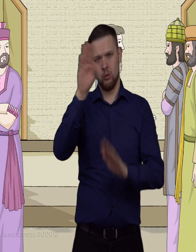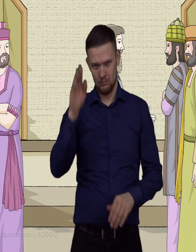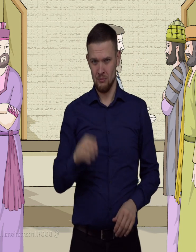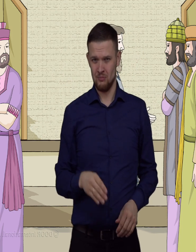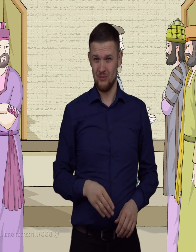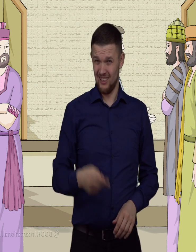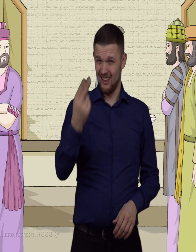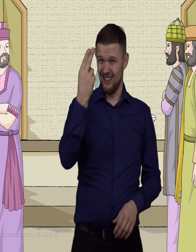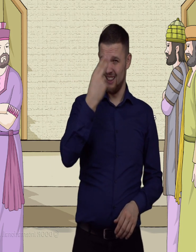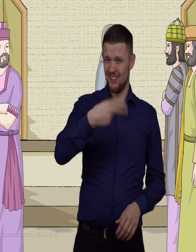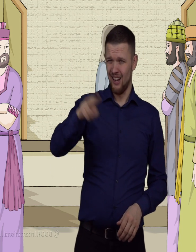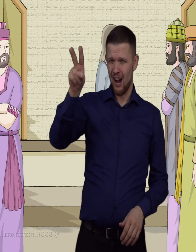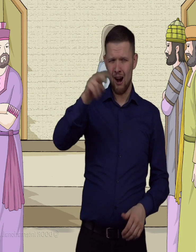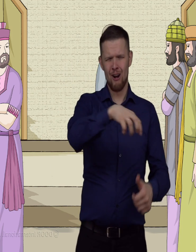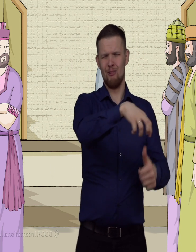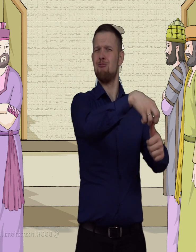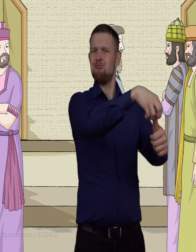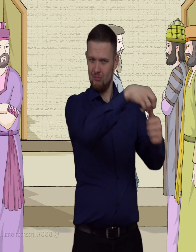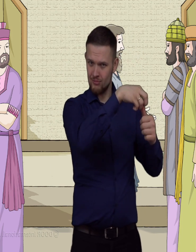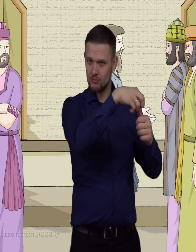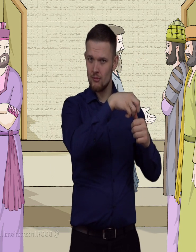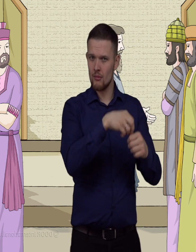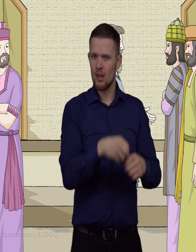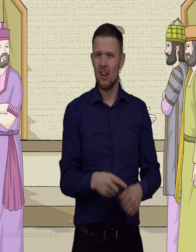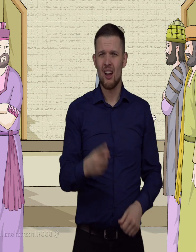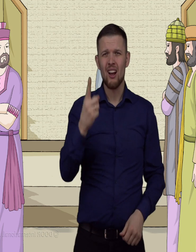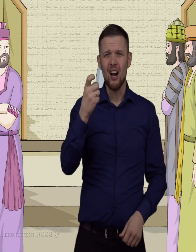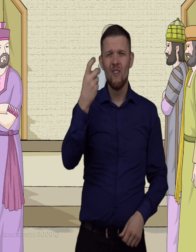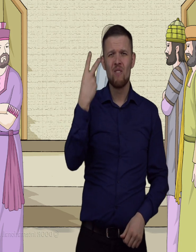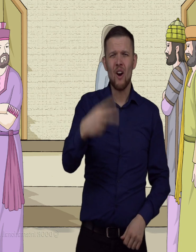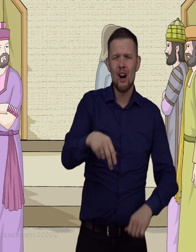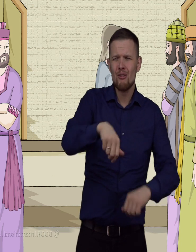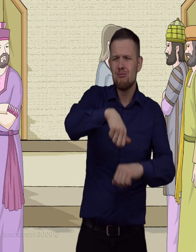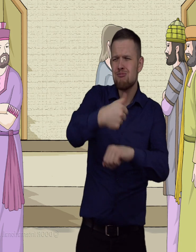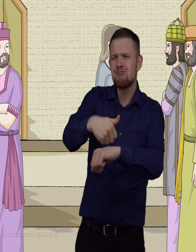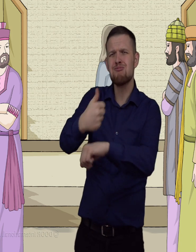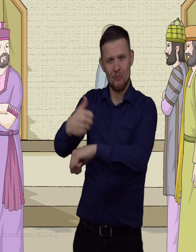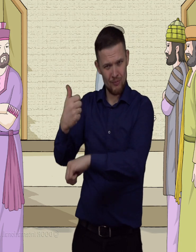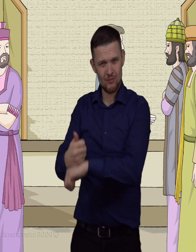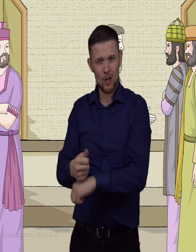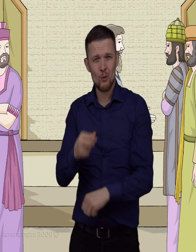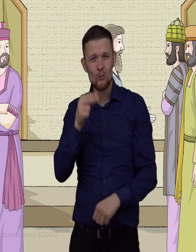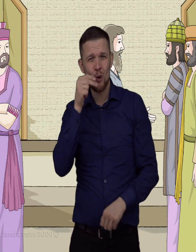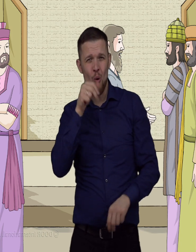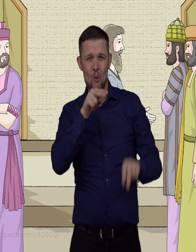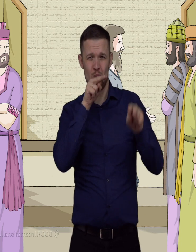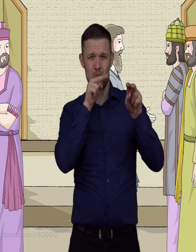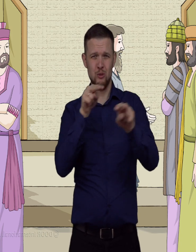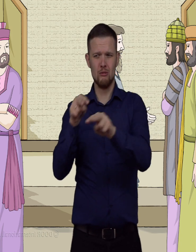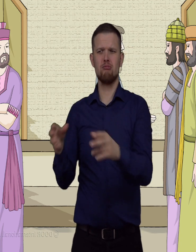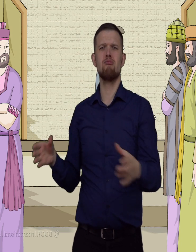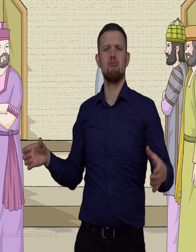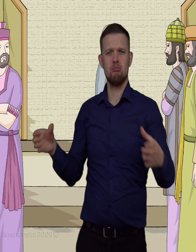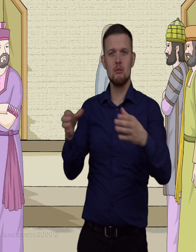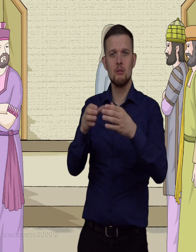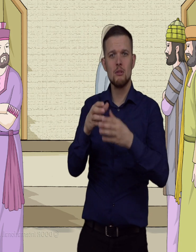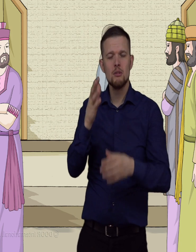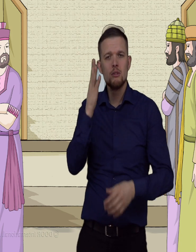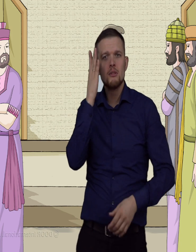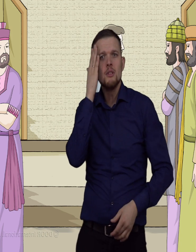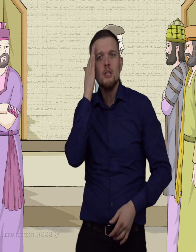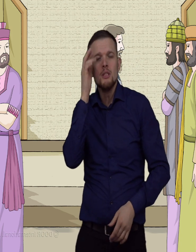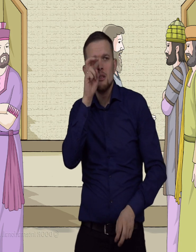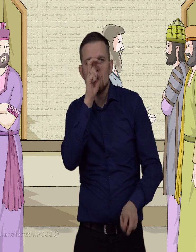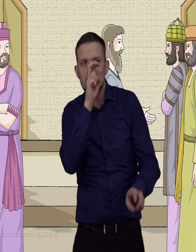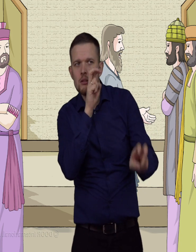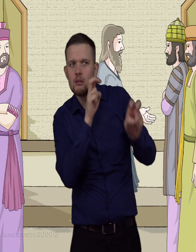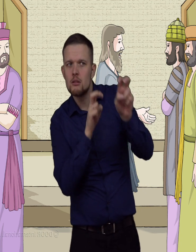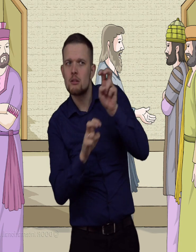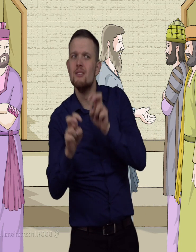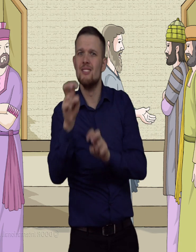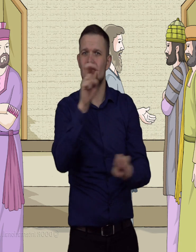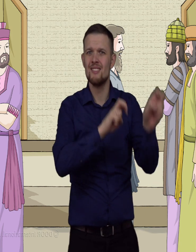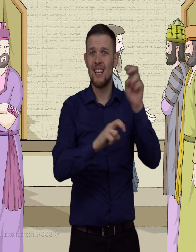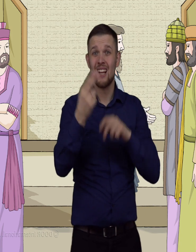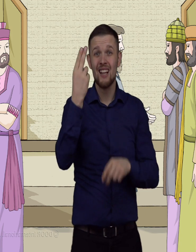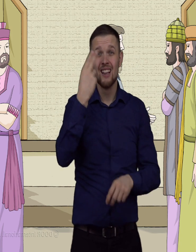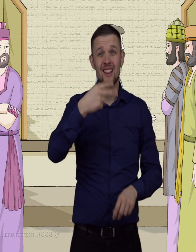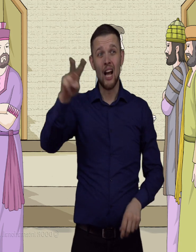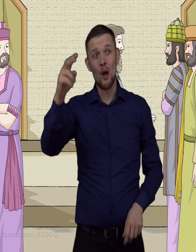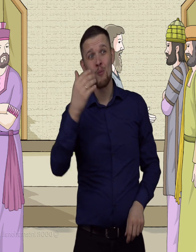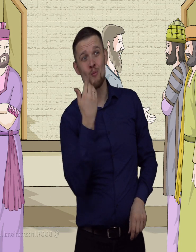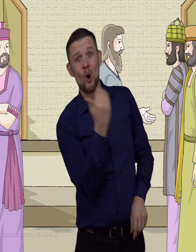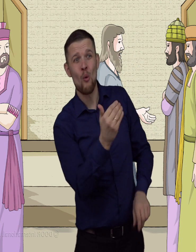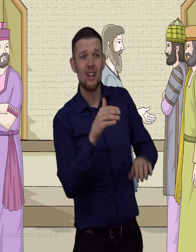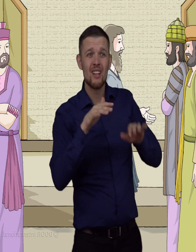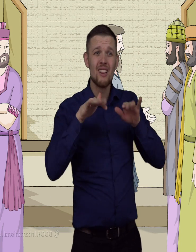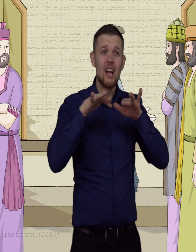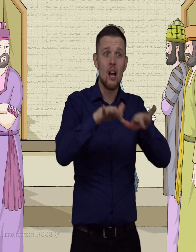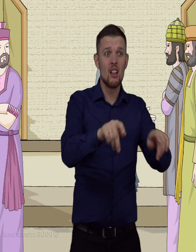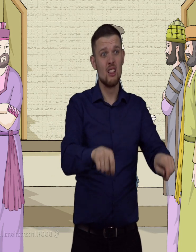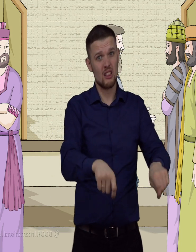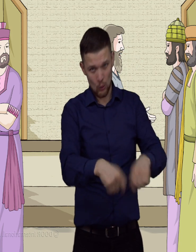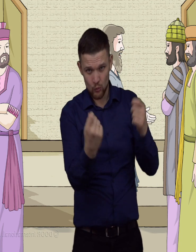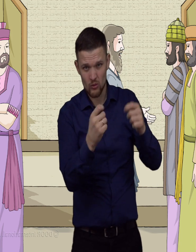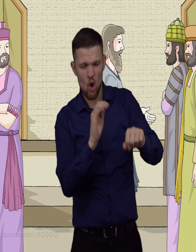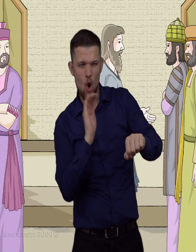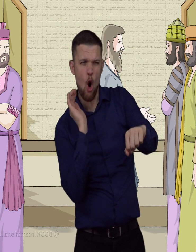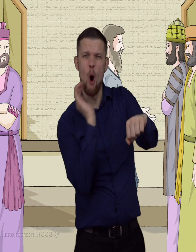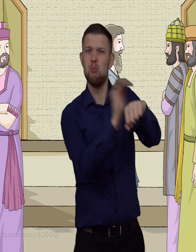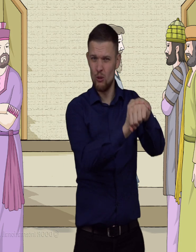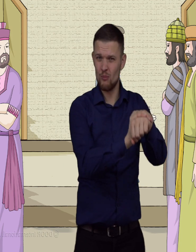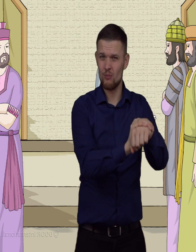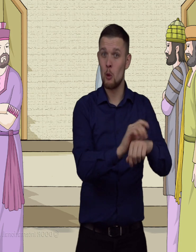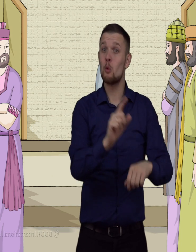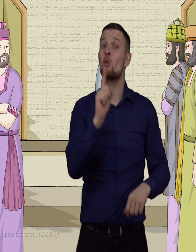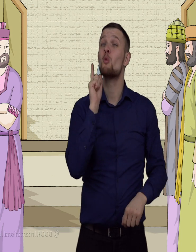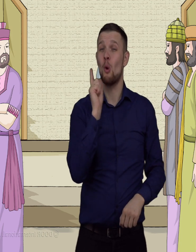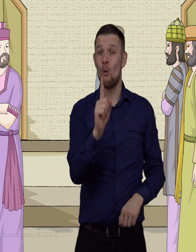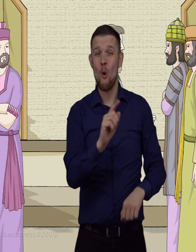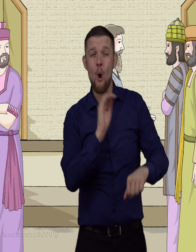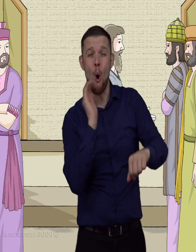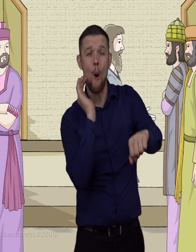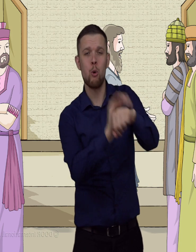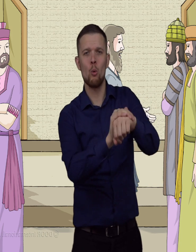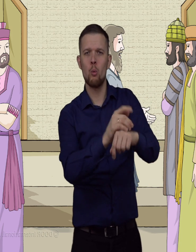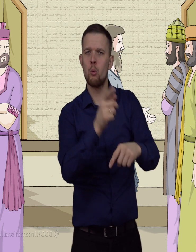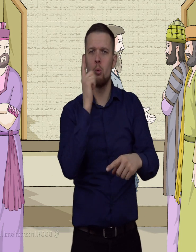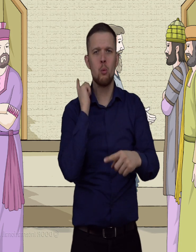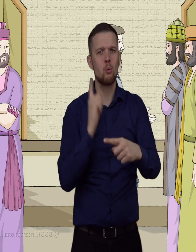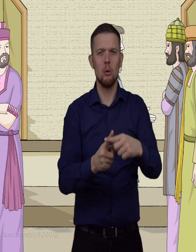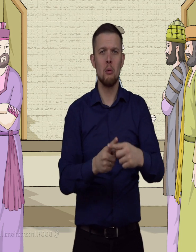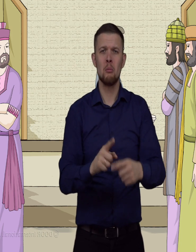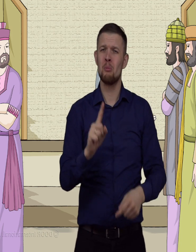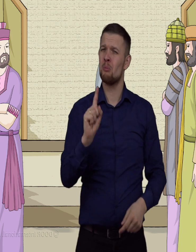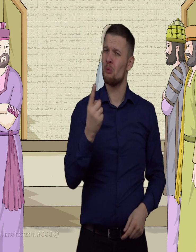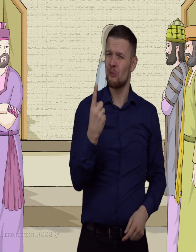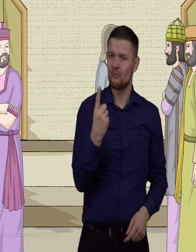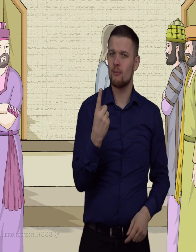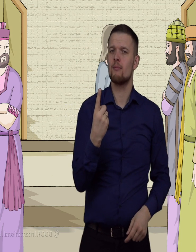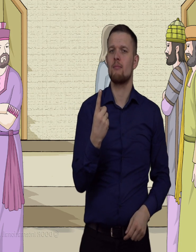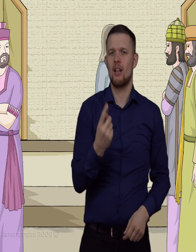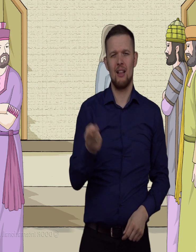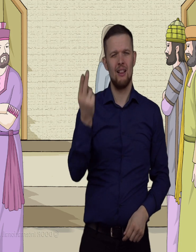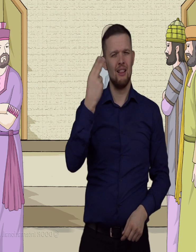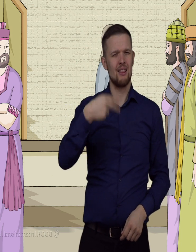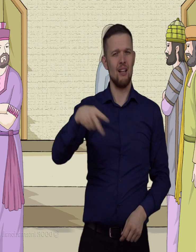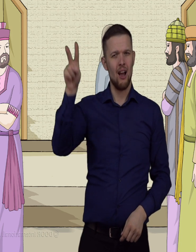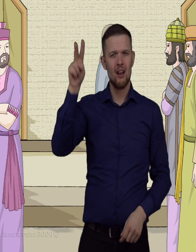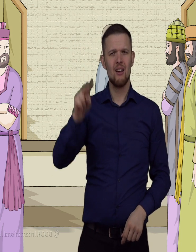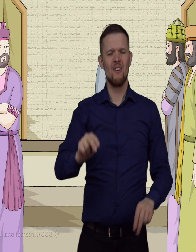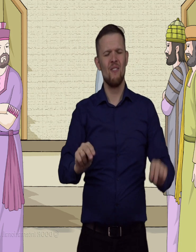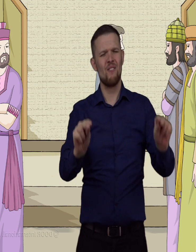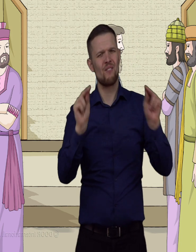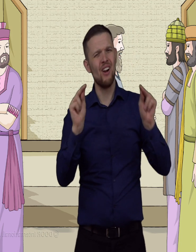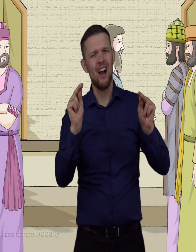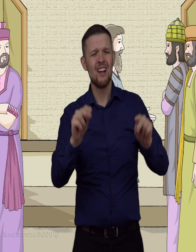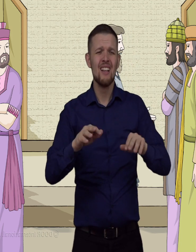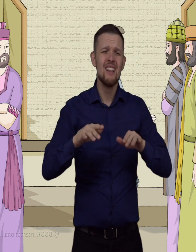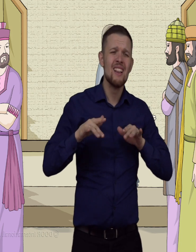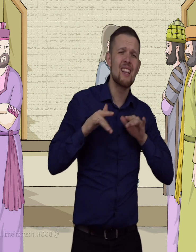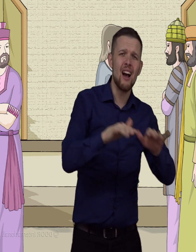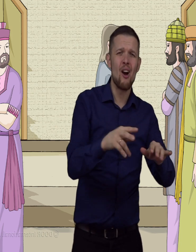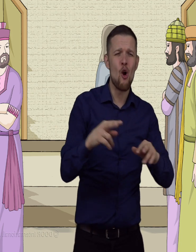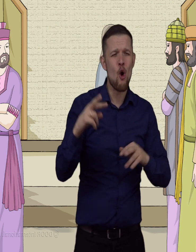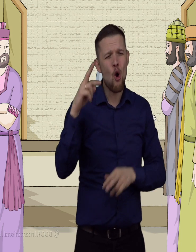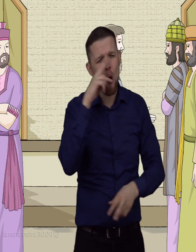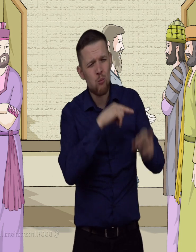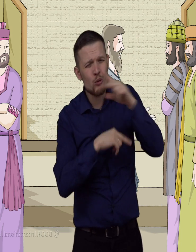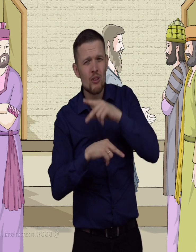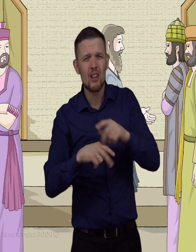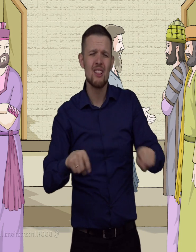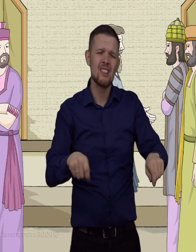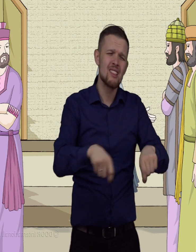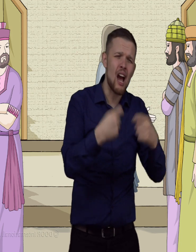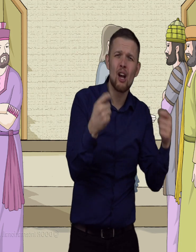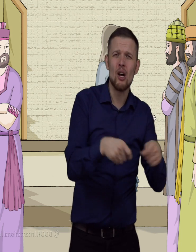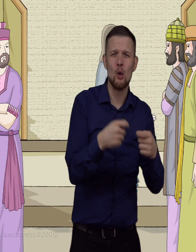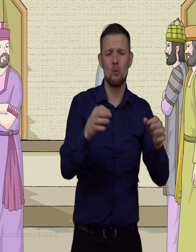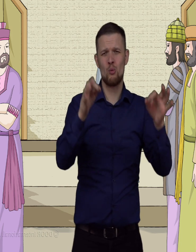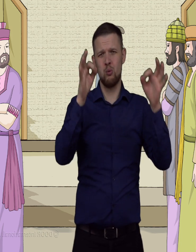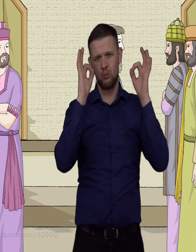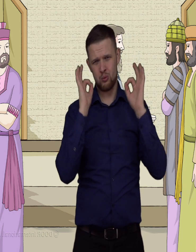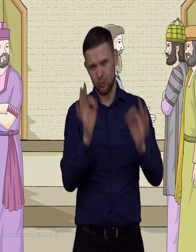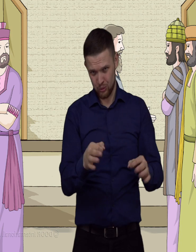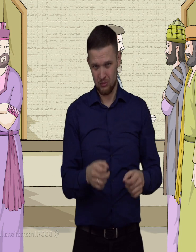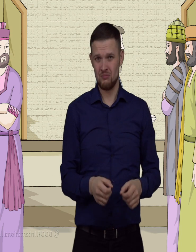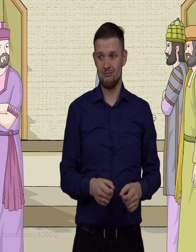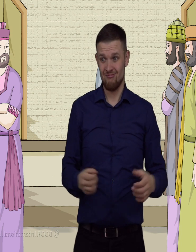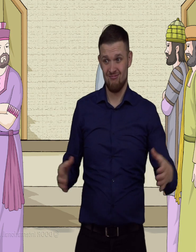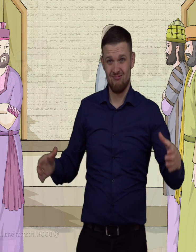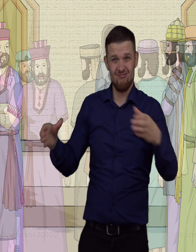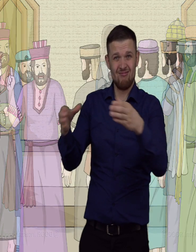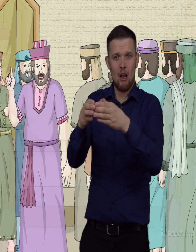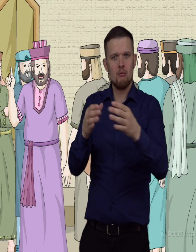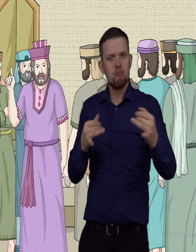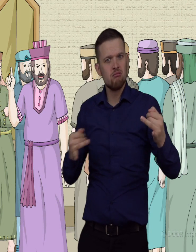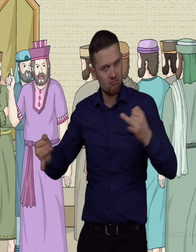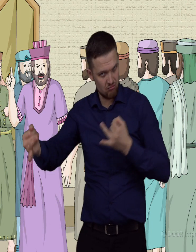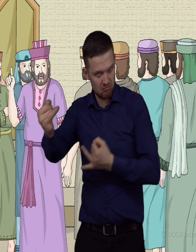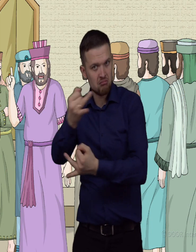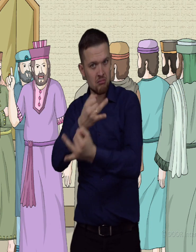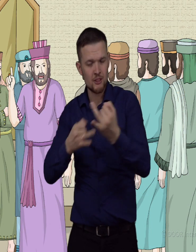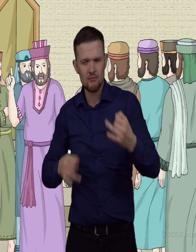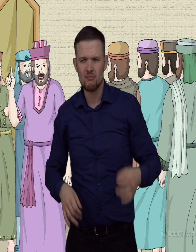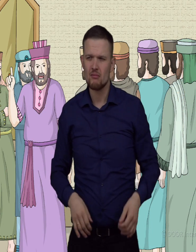So the king planned to set him over the whole kingdom.